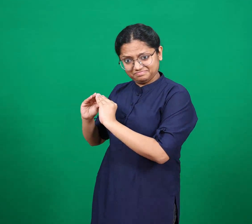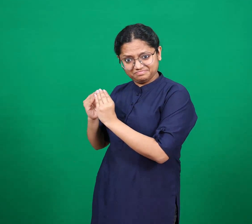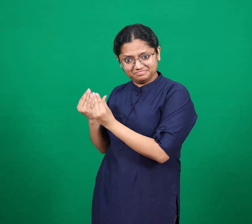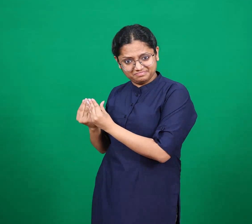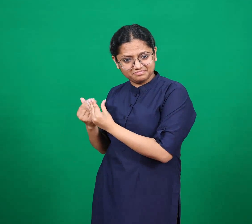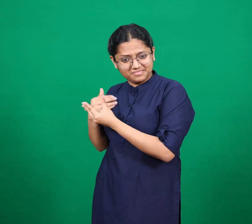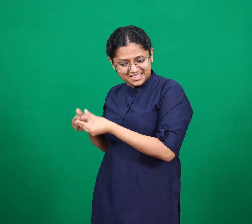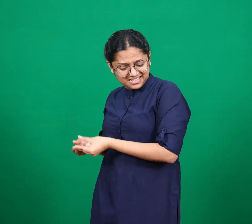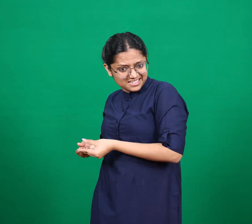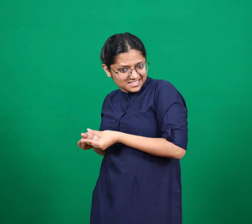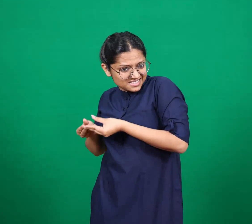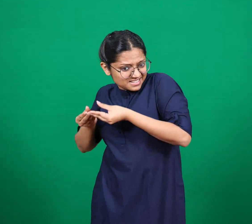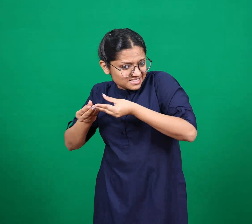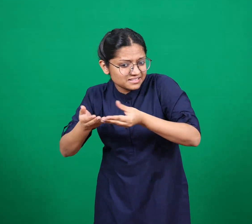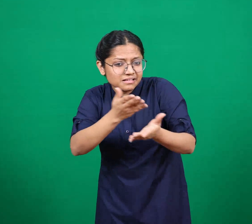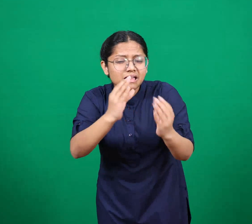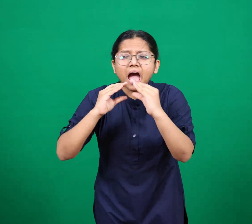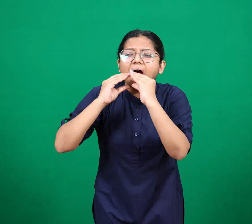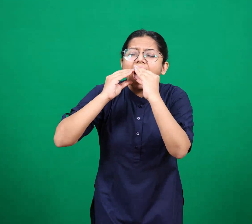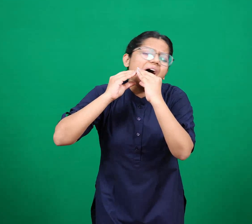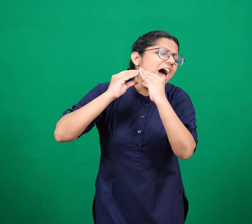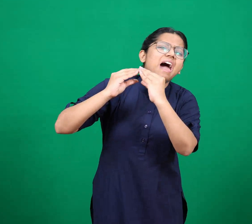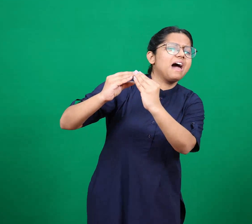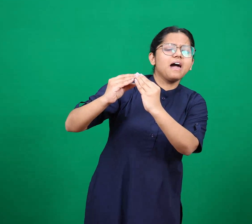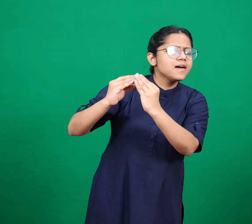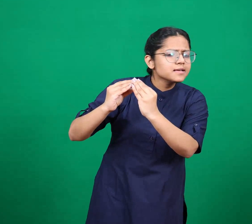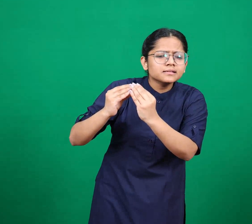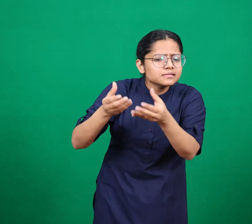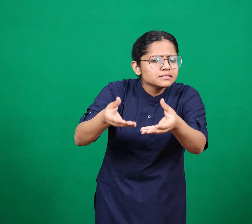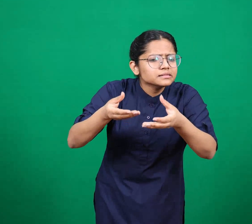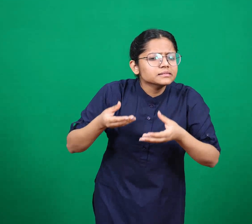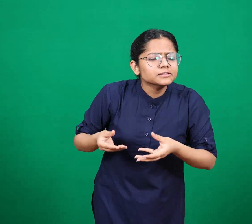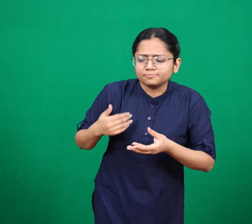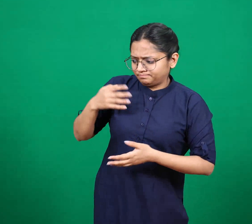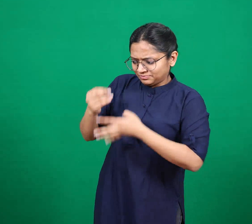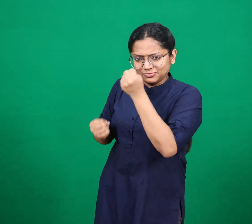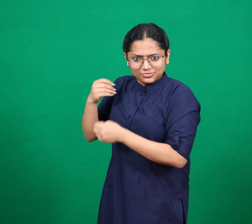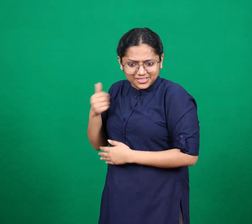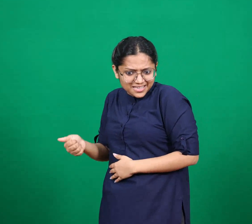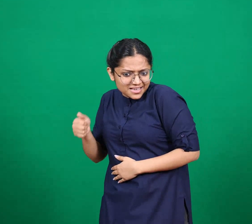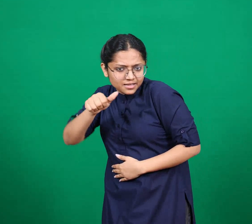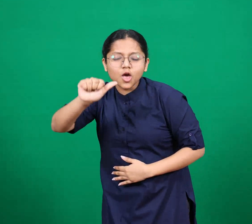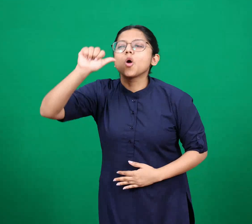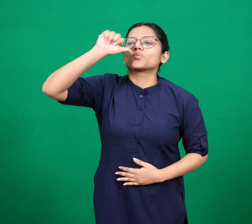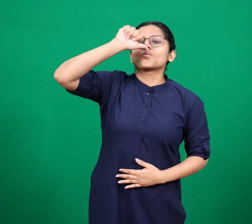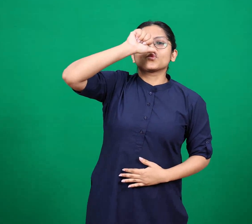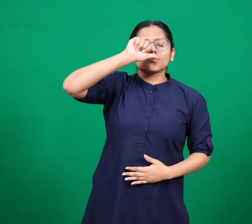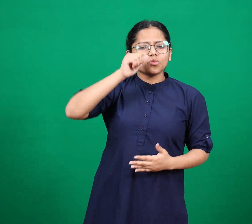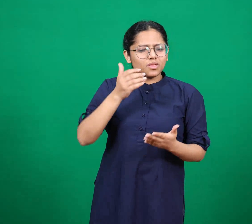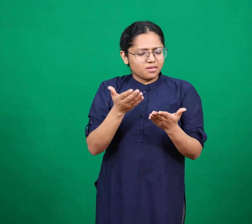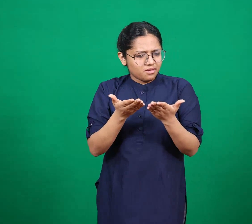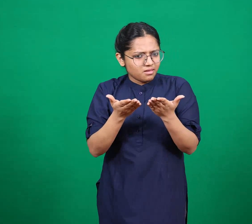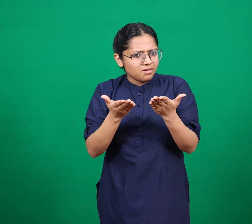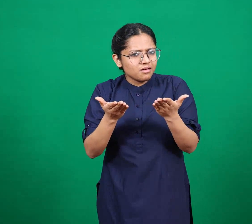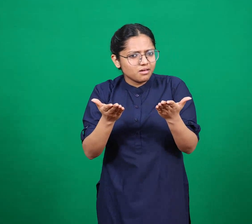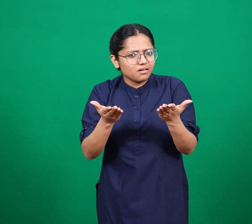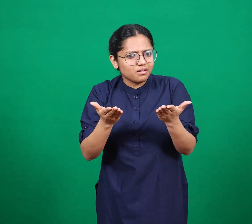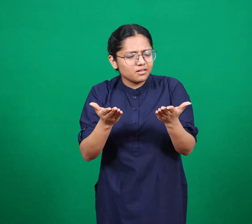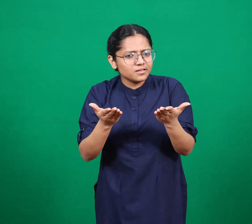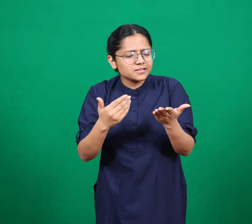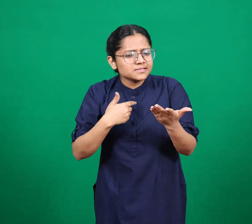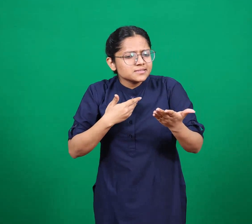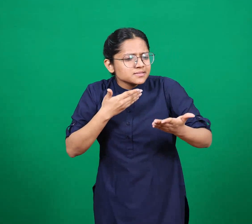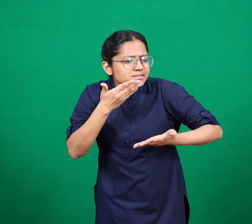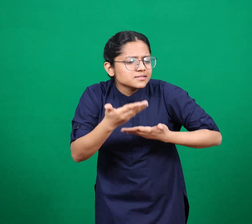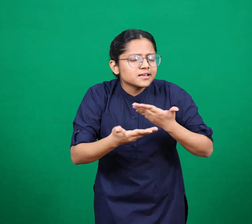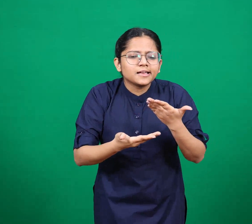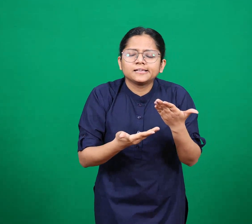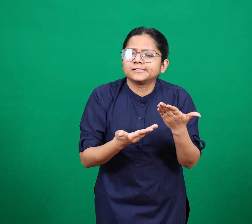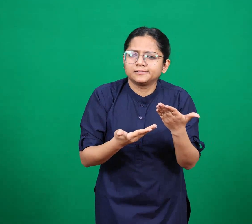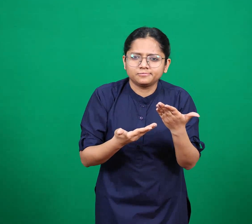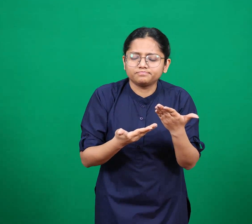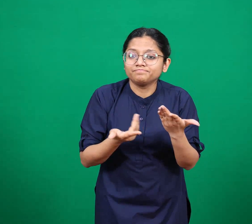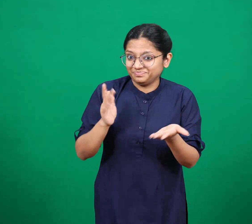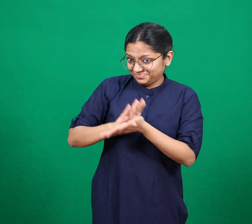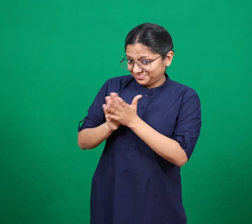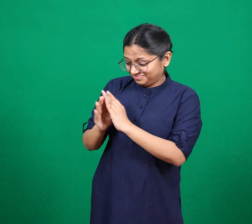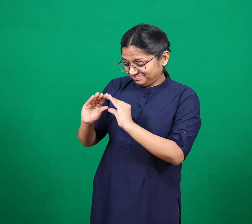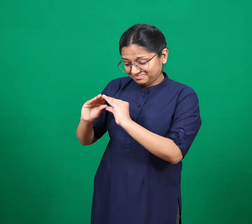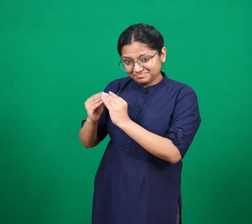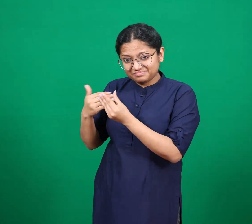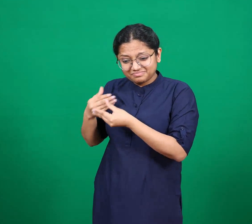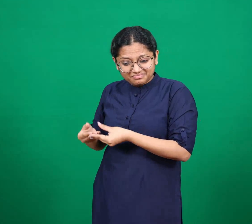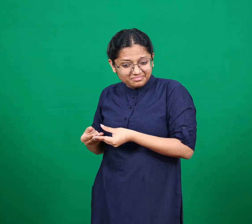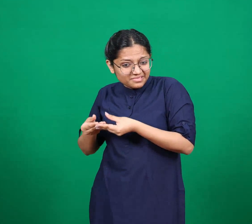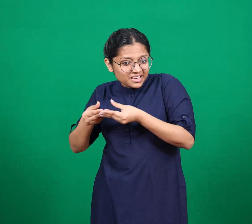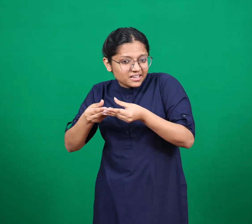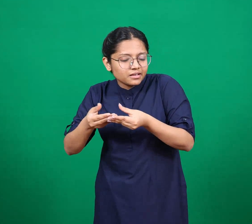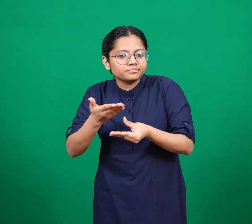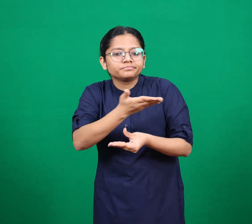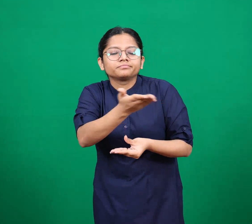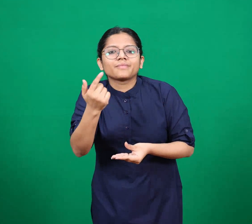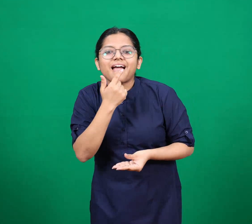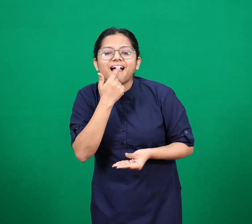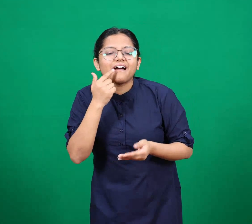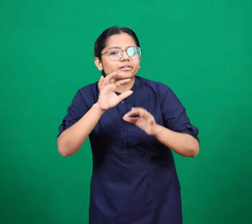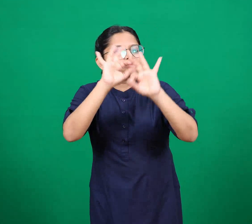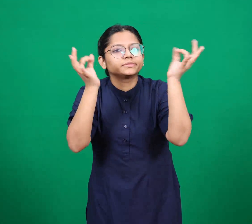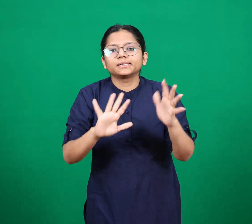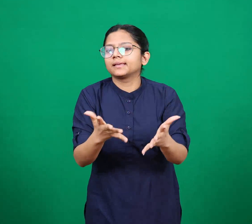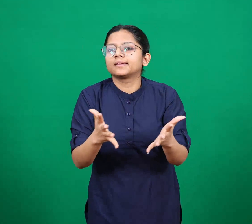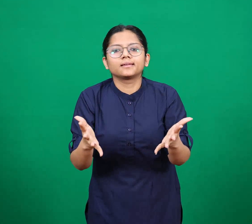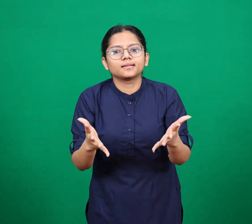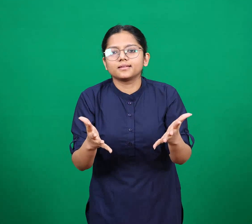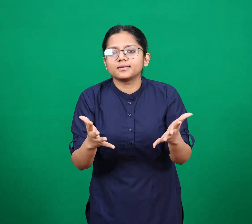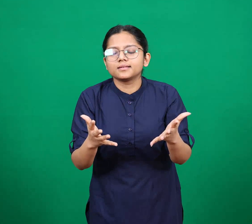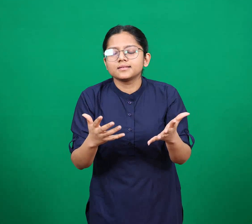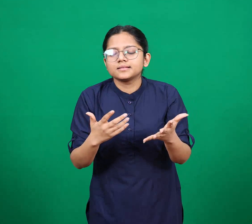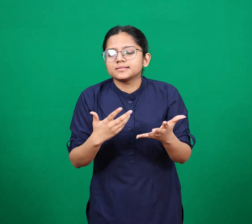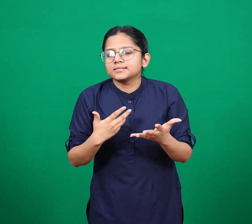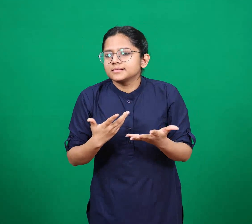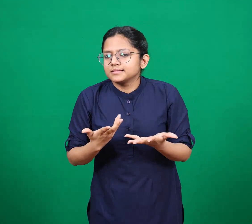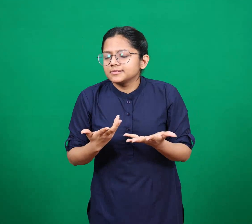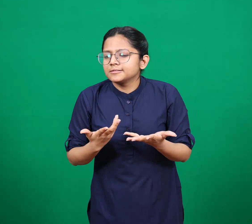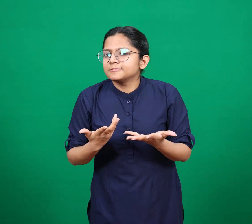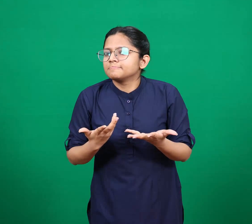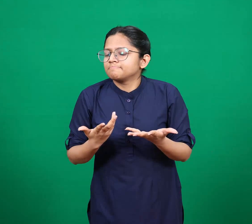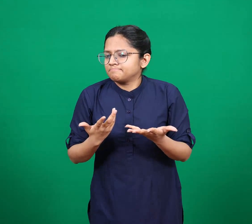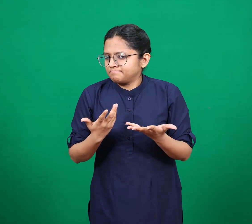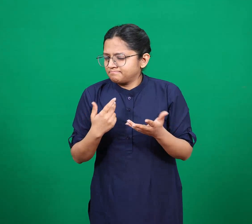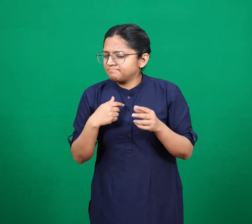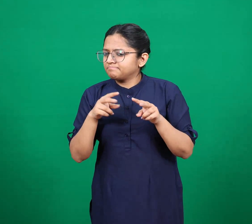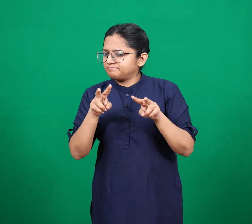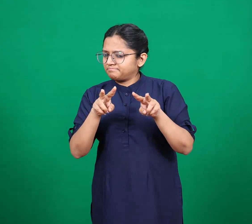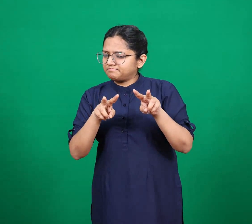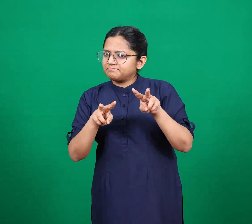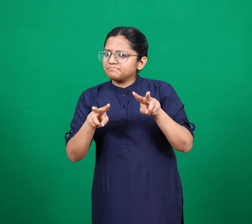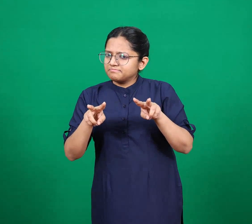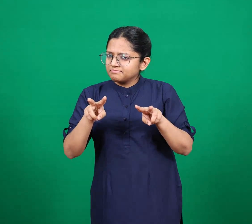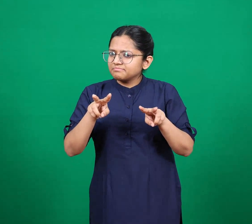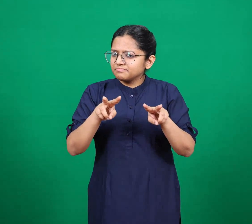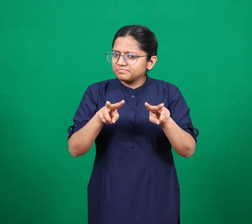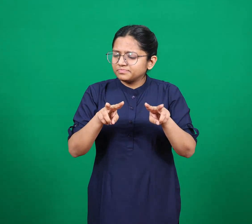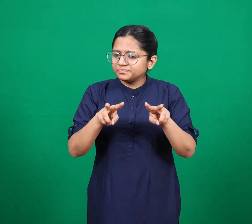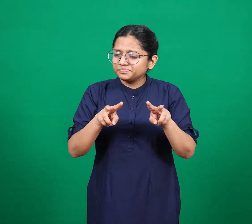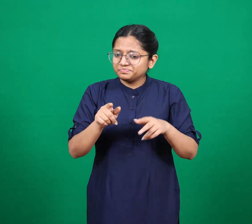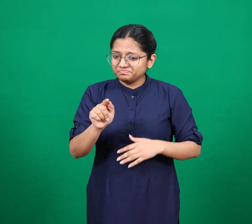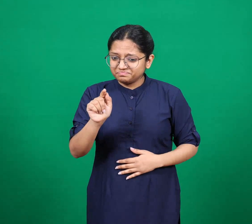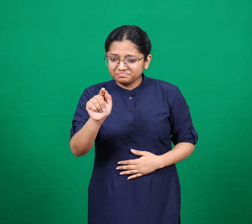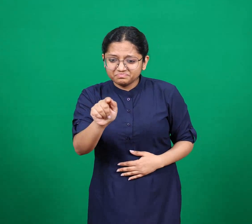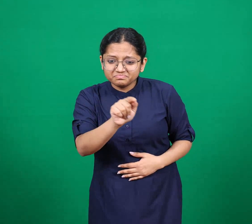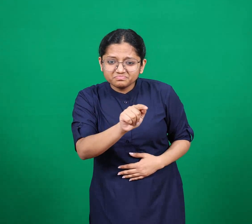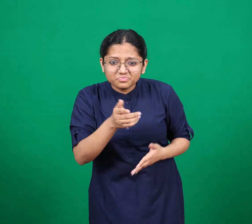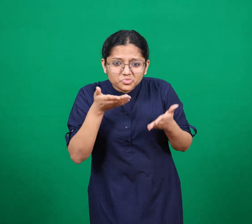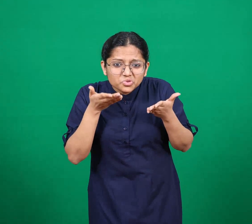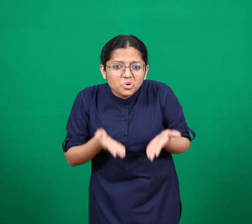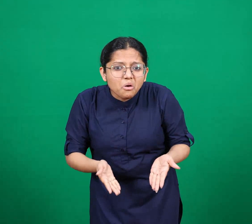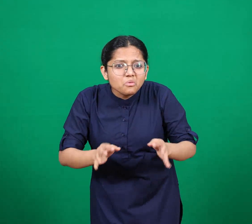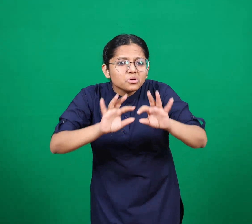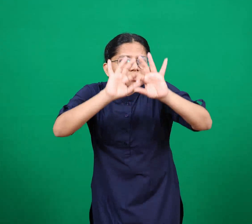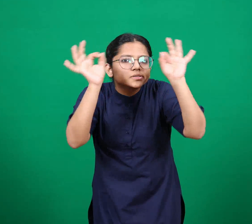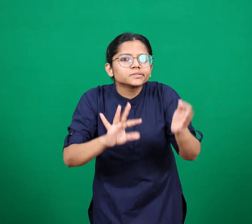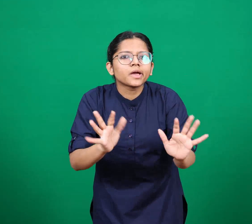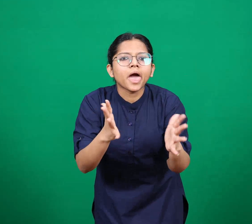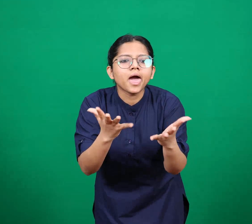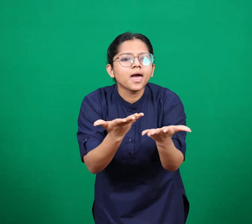In fact, you are still not ready, for you are still worldly.